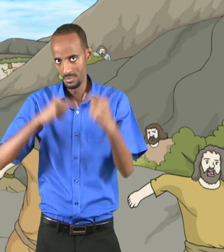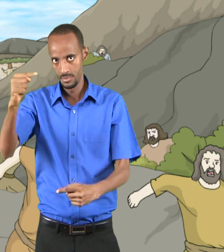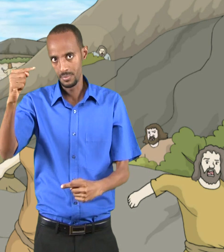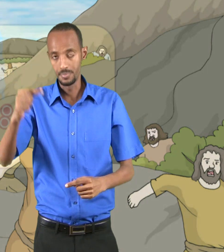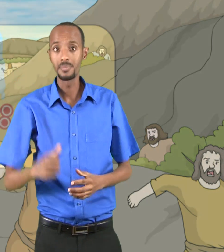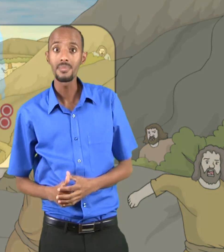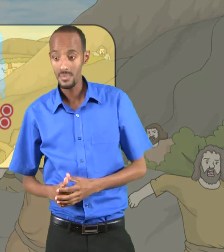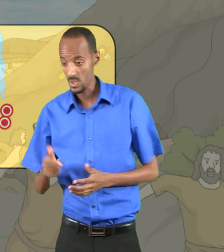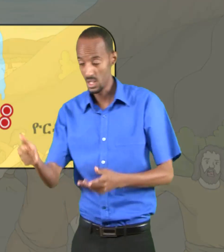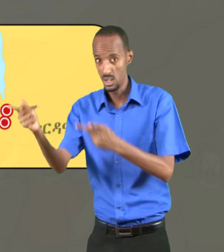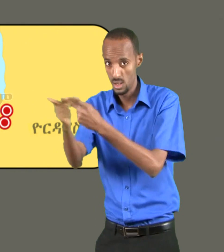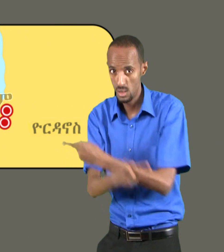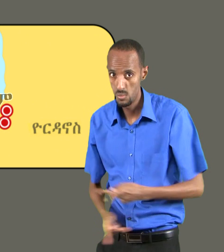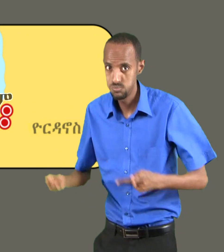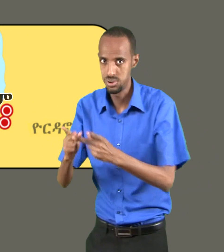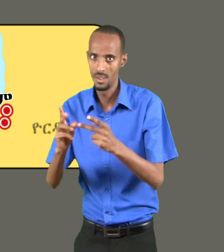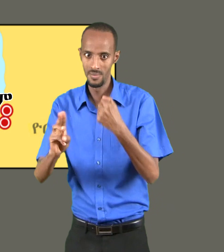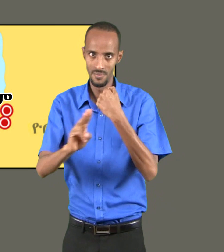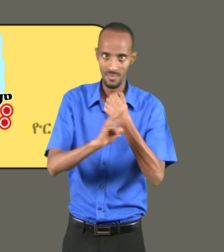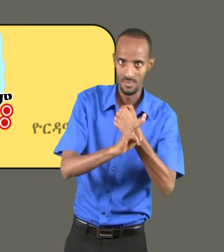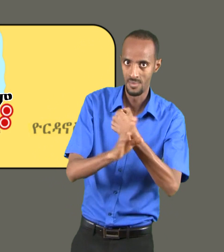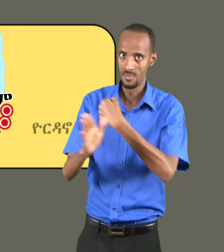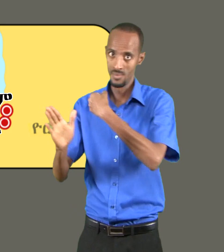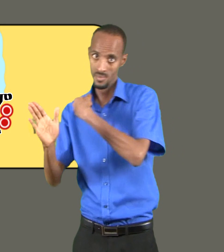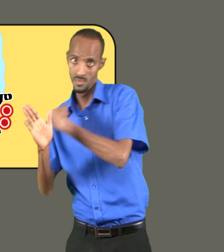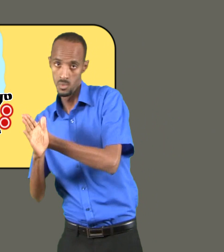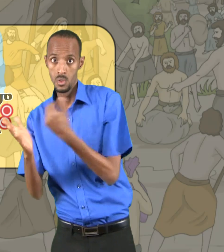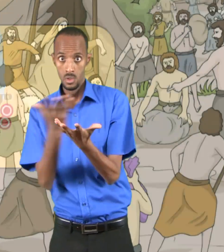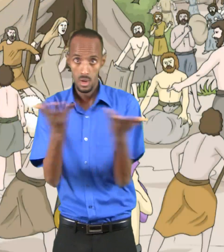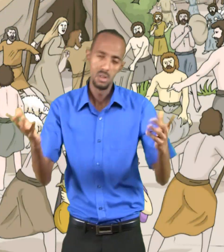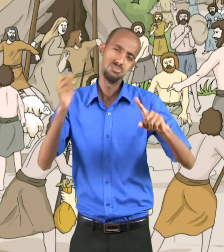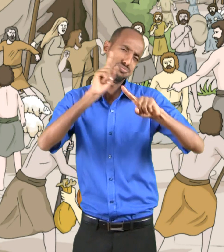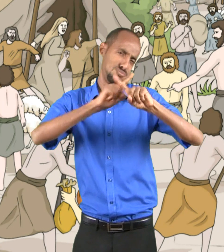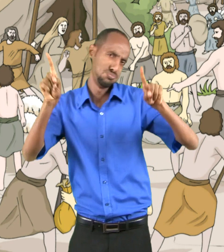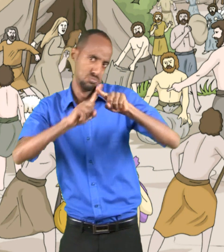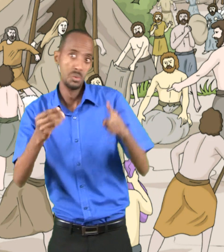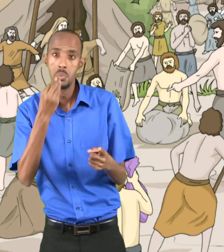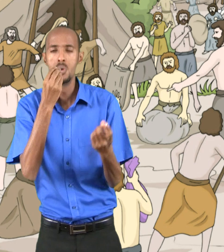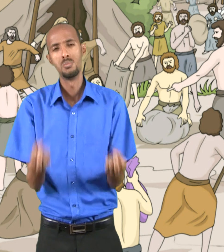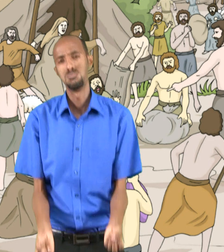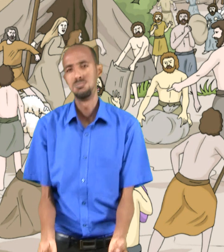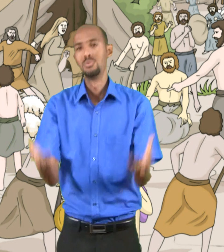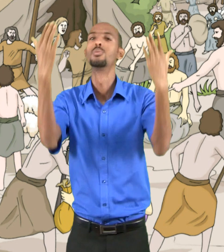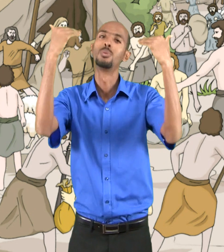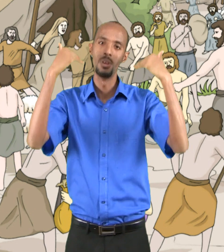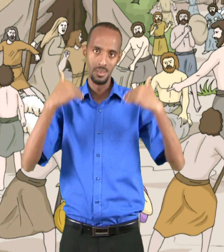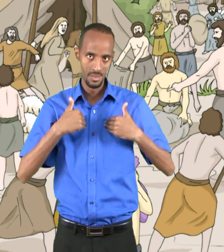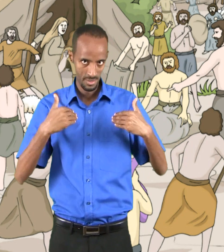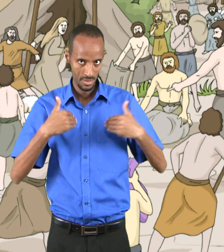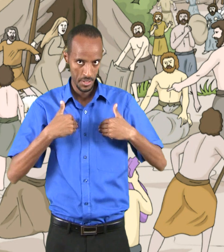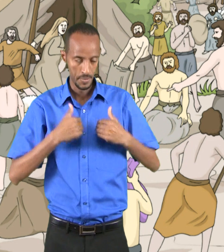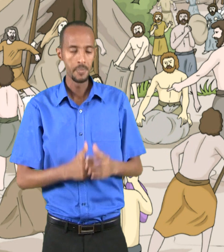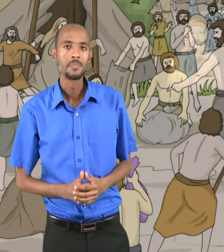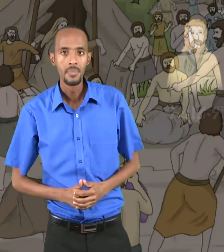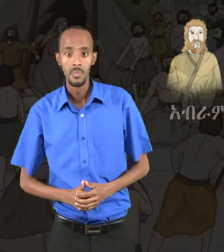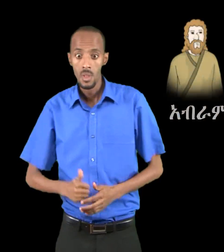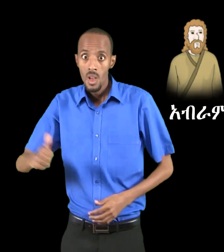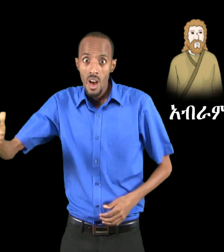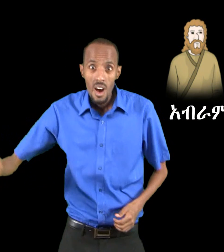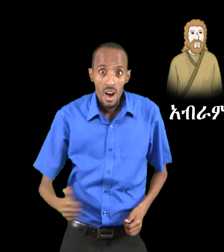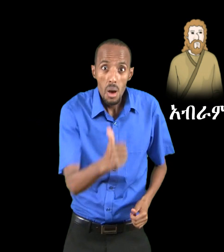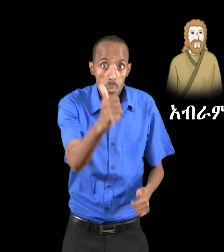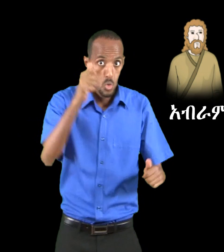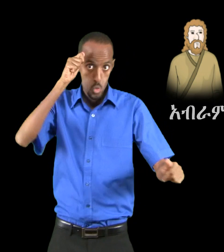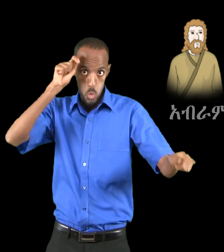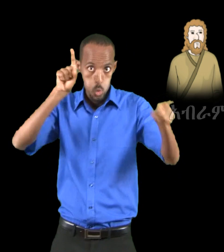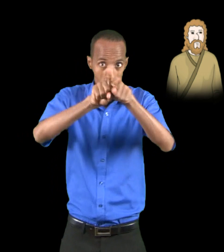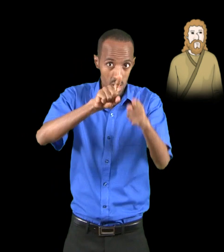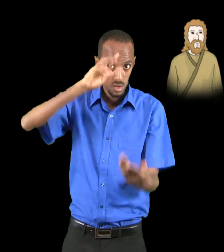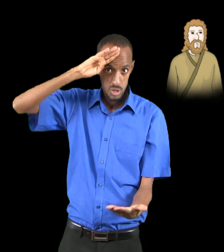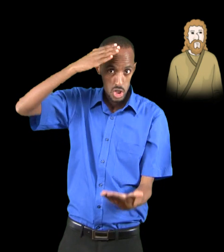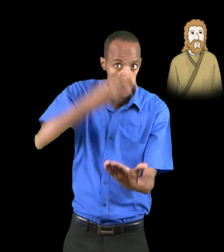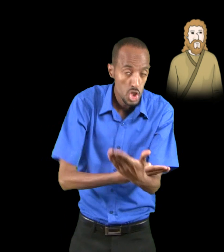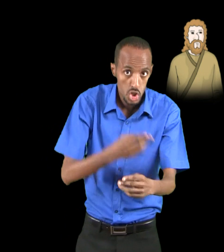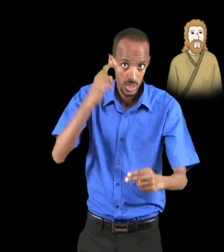The four kings seized all the goods of Sodom and Gomorrah and all their food, and they went on their way.